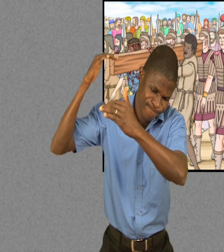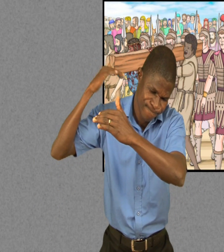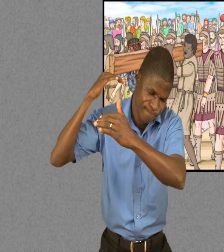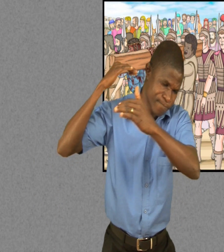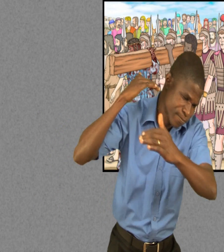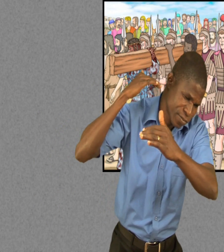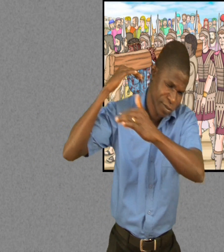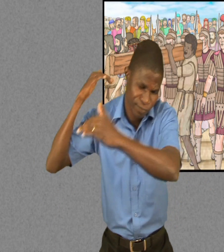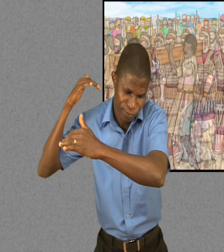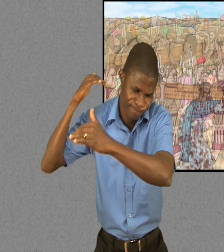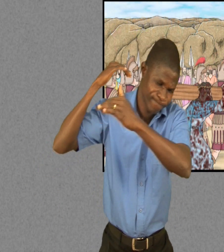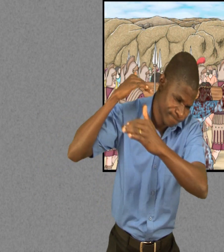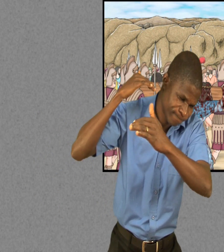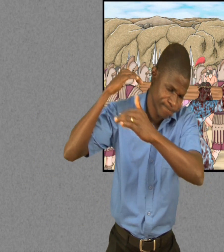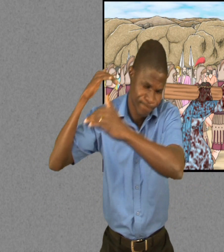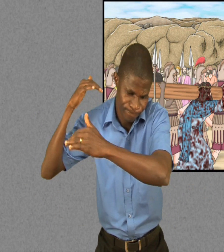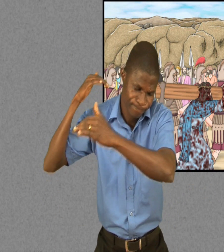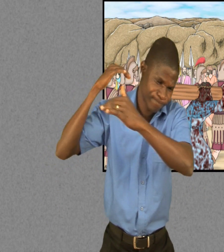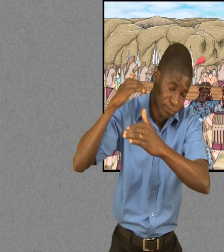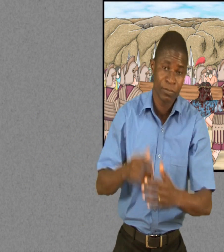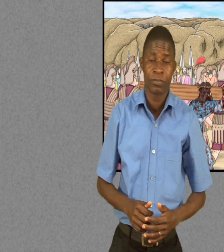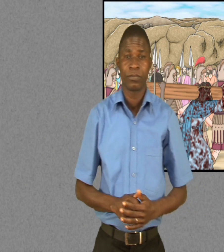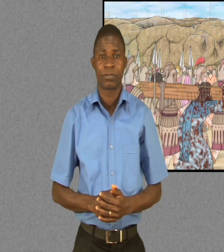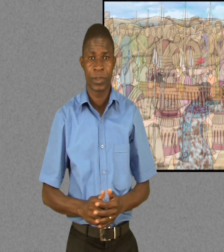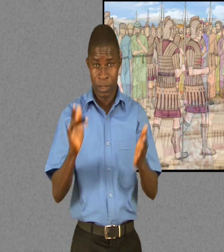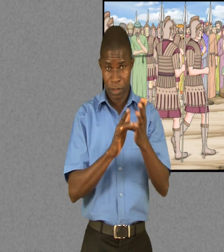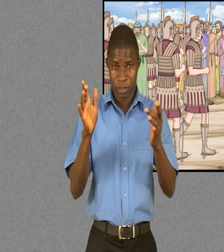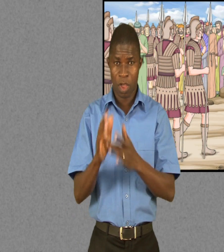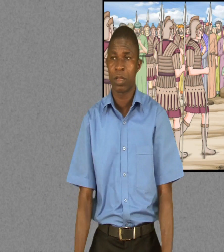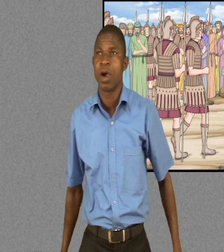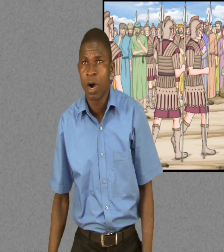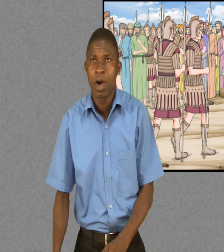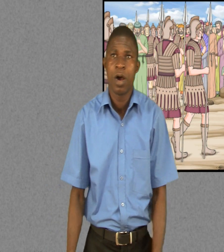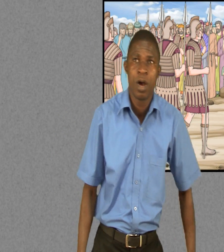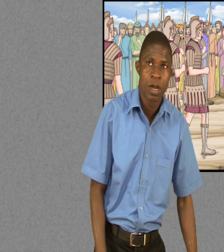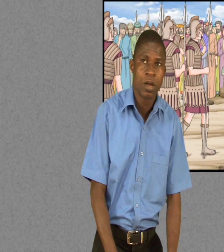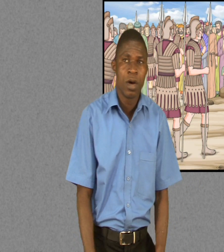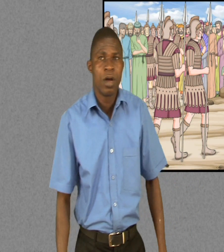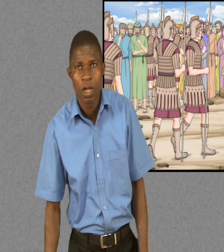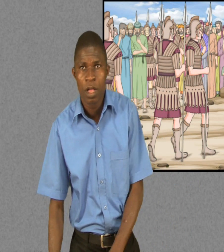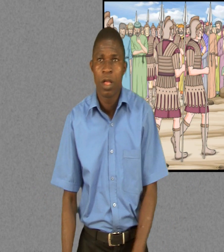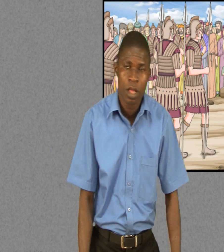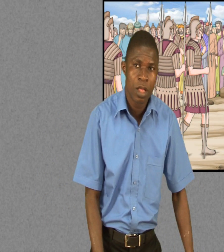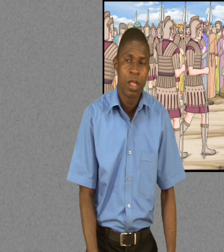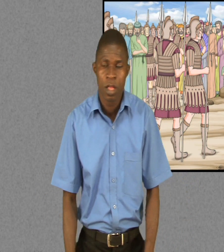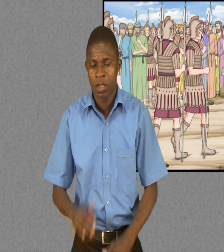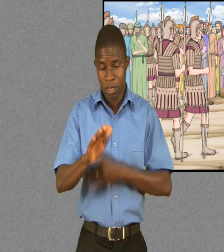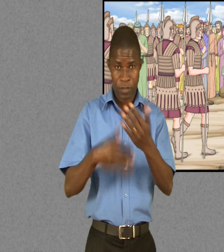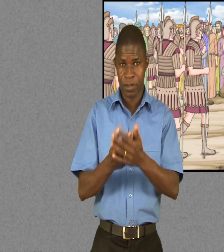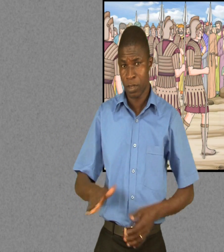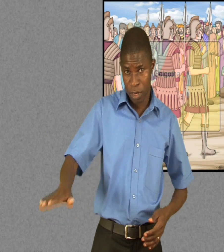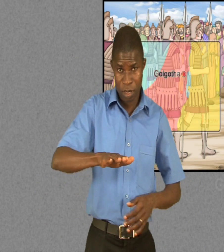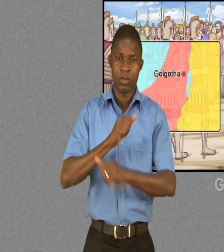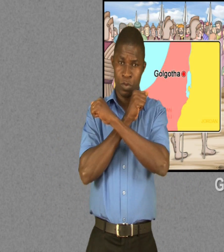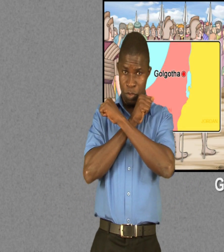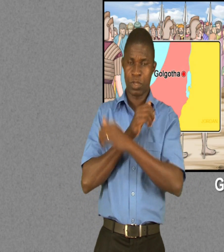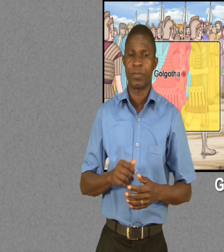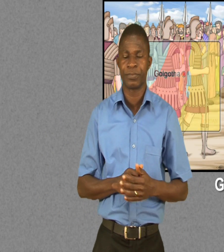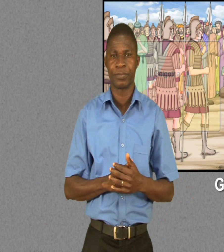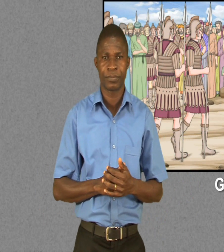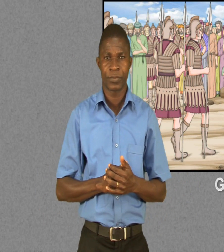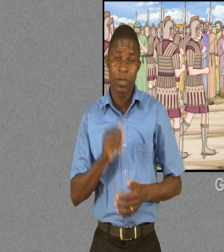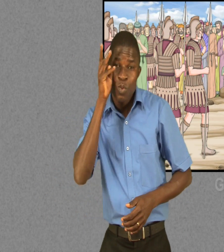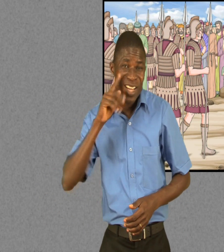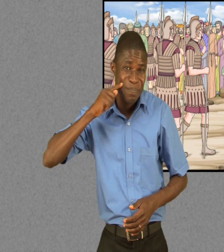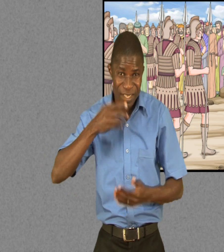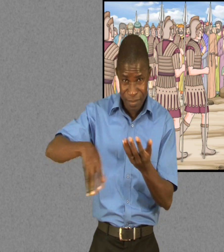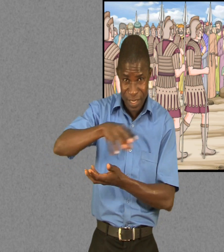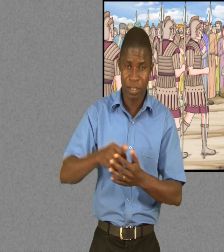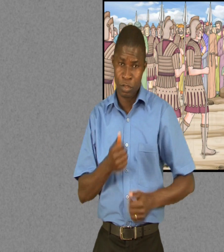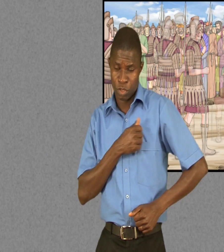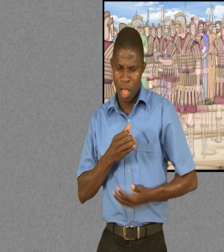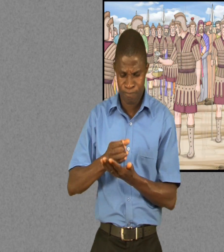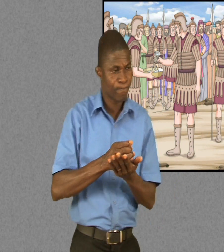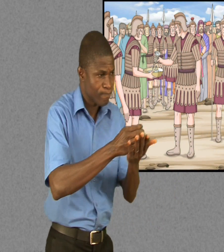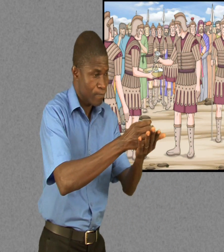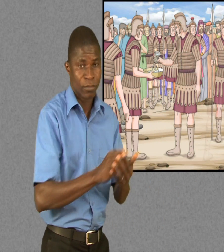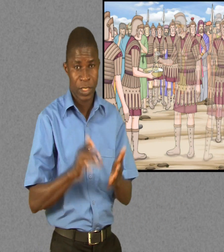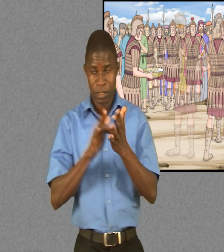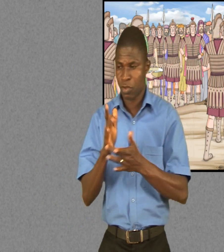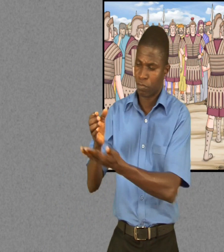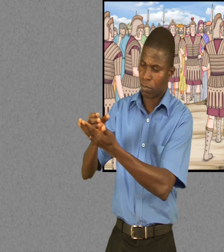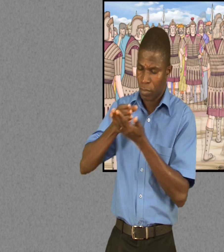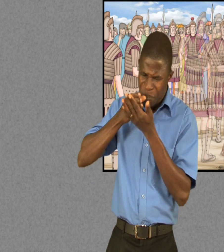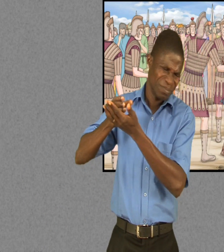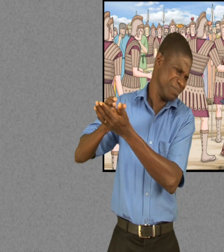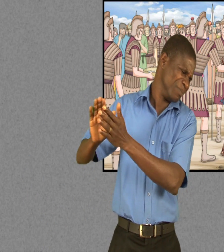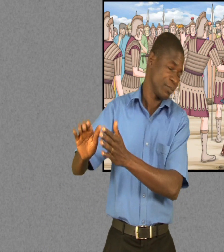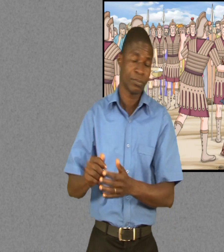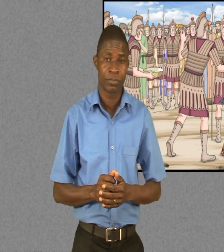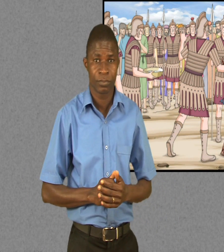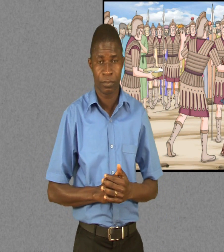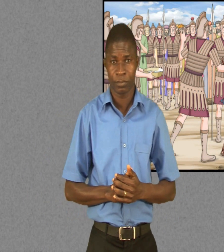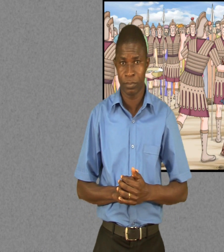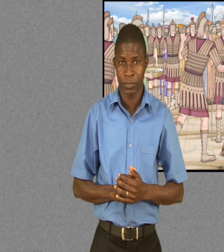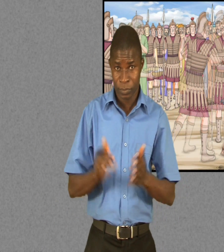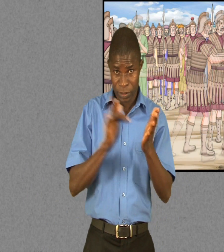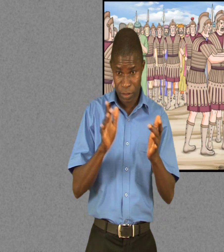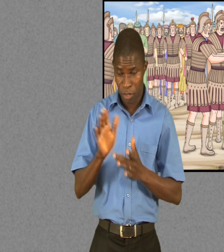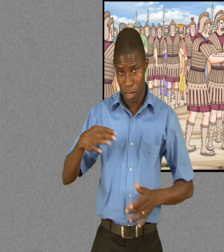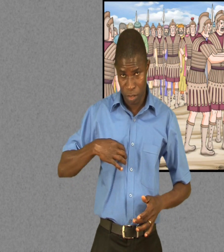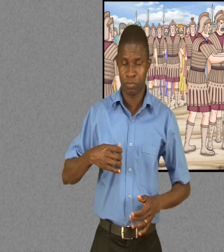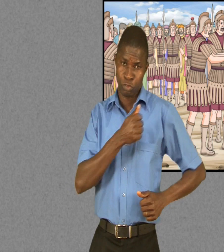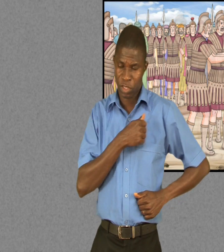And when they came to a place called Golgotha, which means The Place of the Skull, they offered Him wine to drink, mixed with gall;